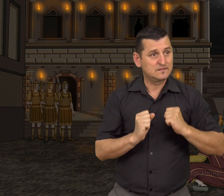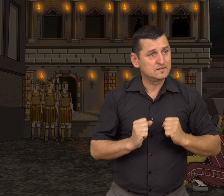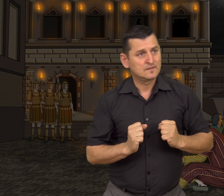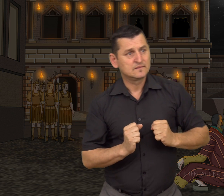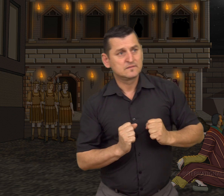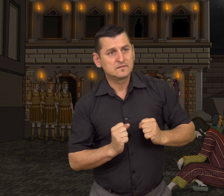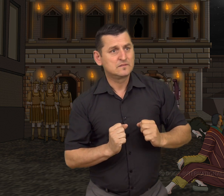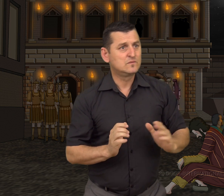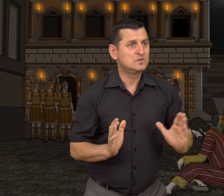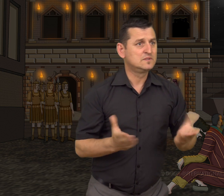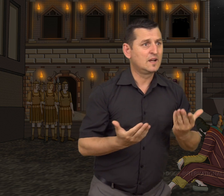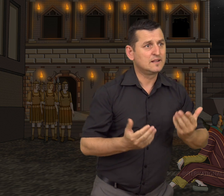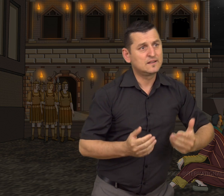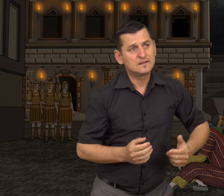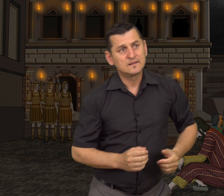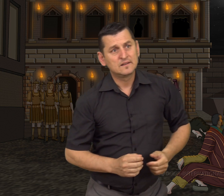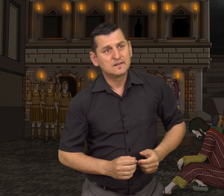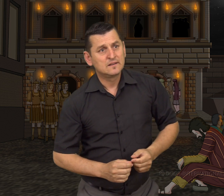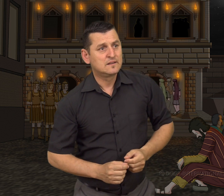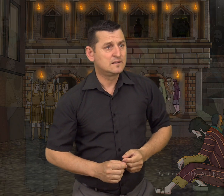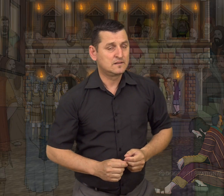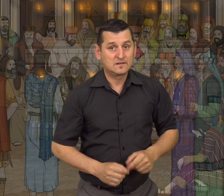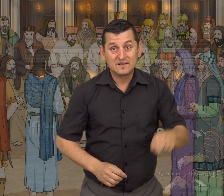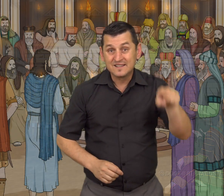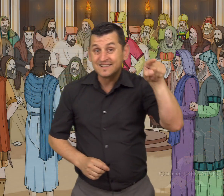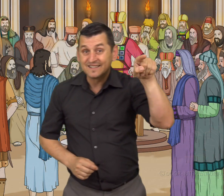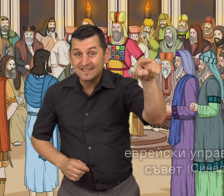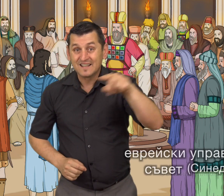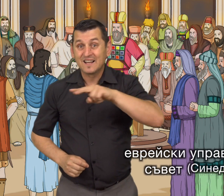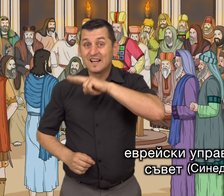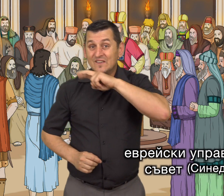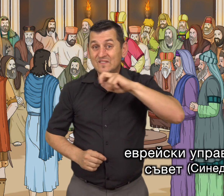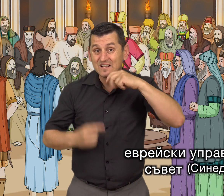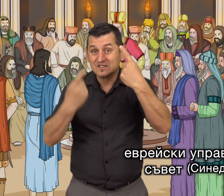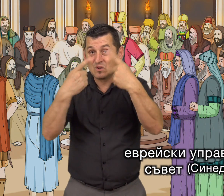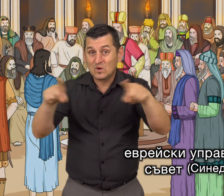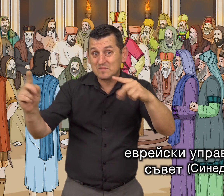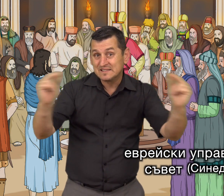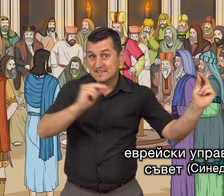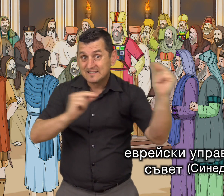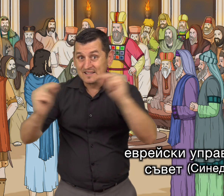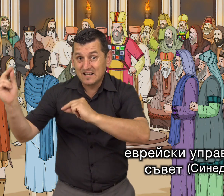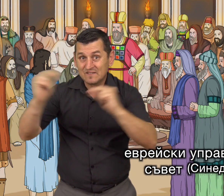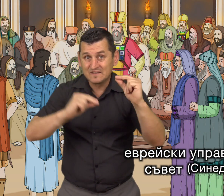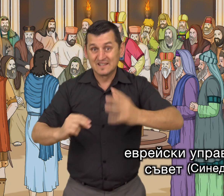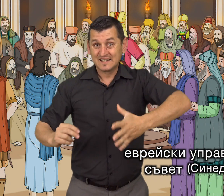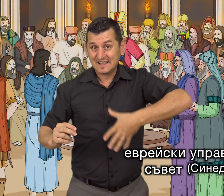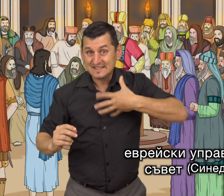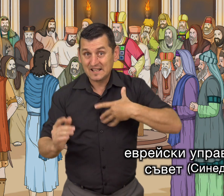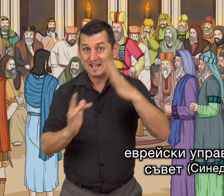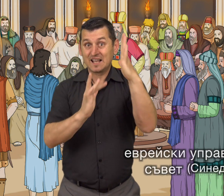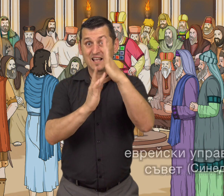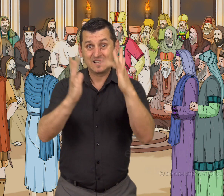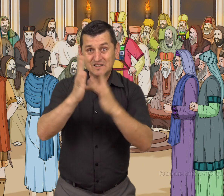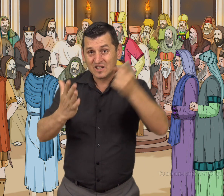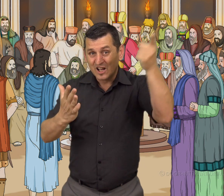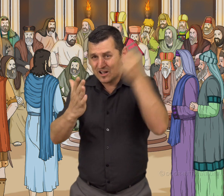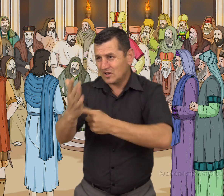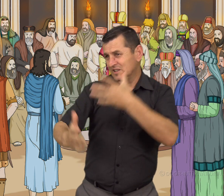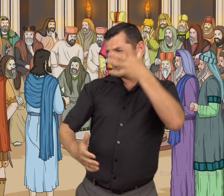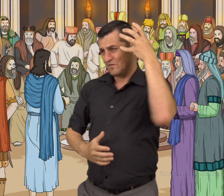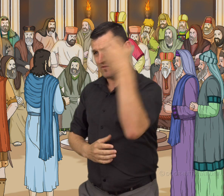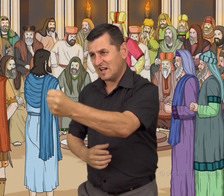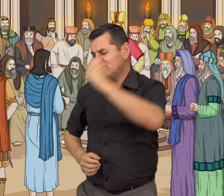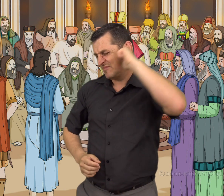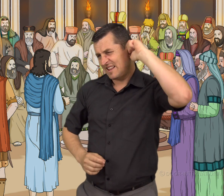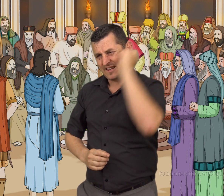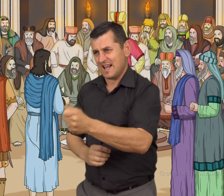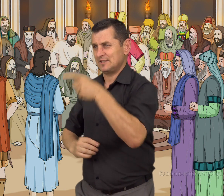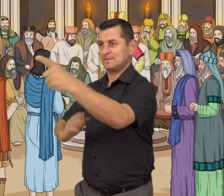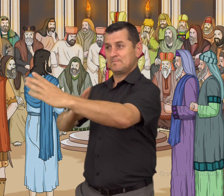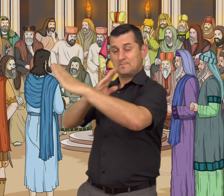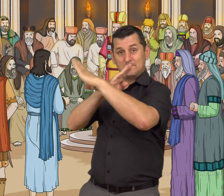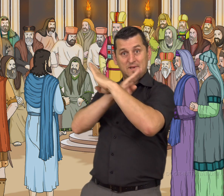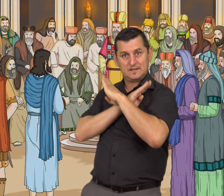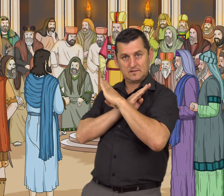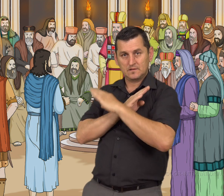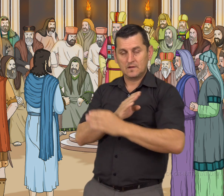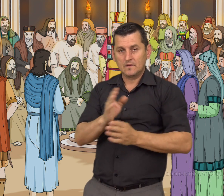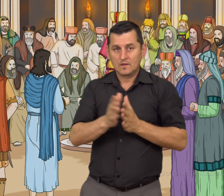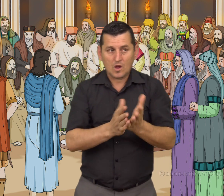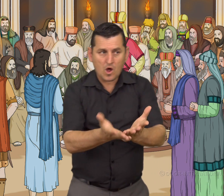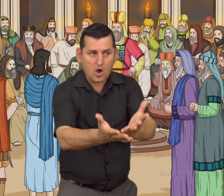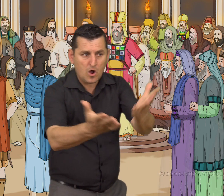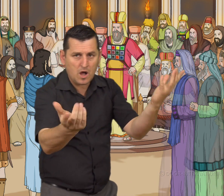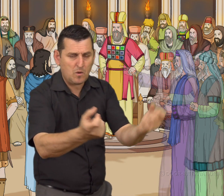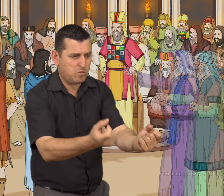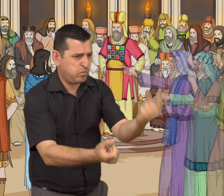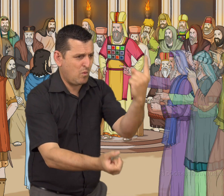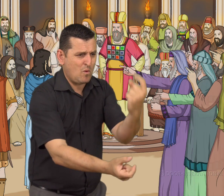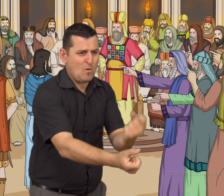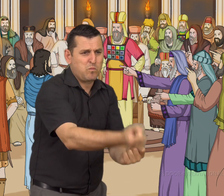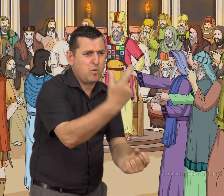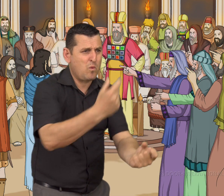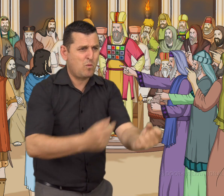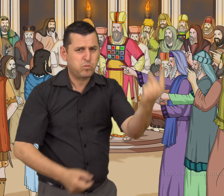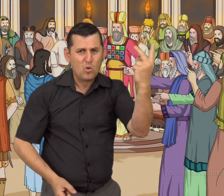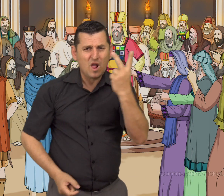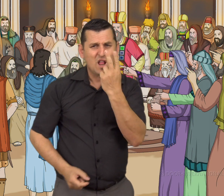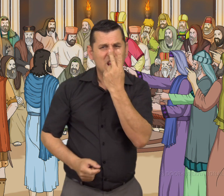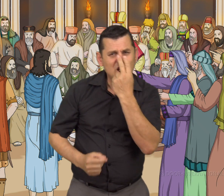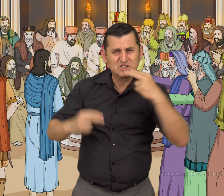Now the chief priests and the whole Sanhedrin were seeking false testimony against Jesus in order to put Him to death.